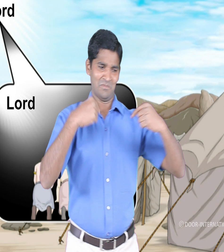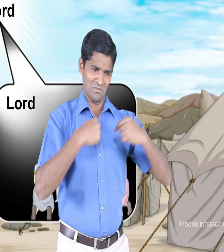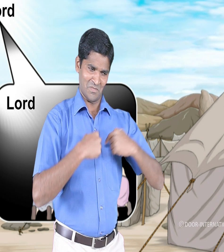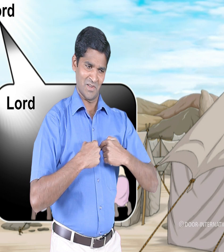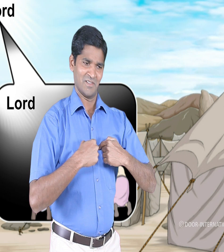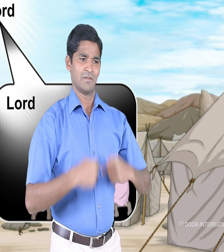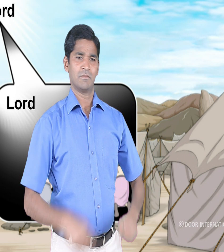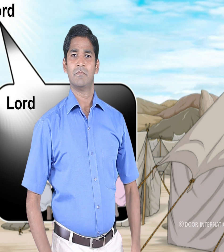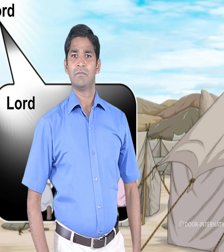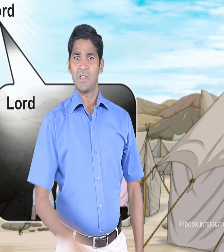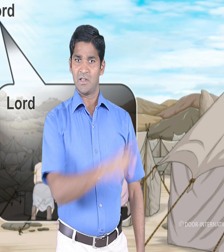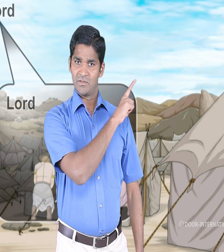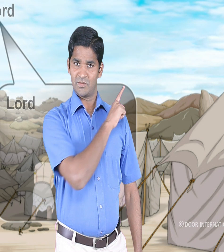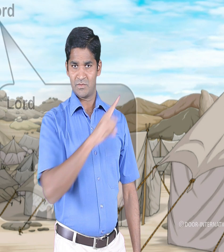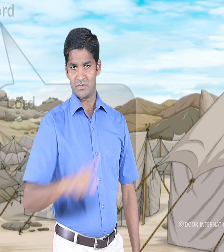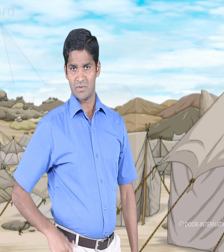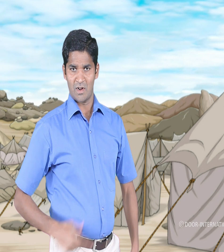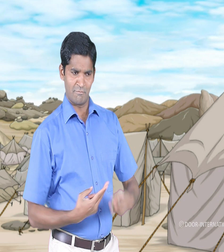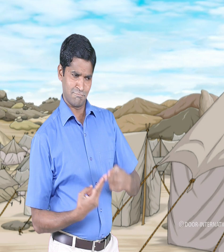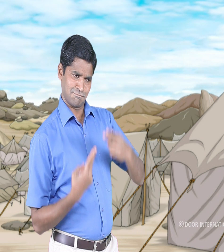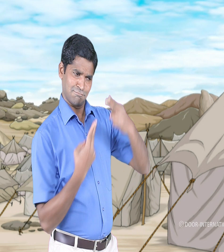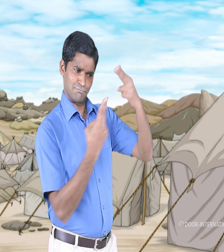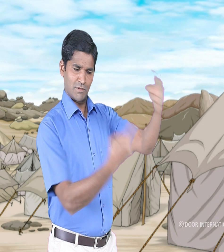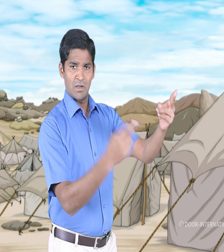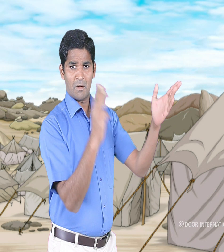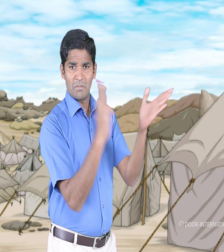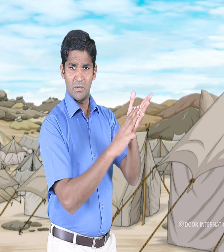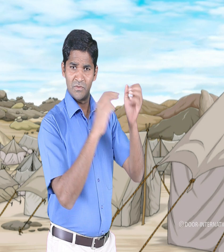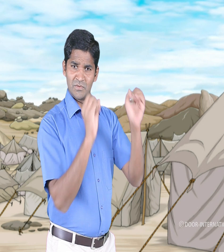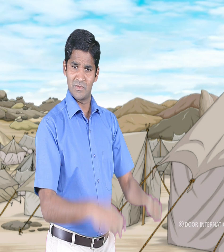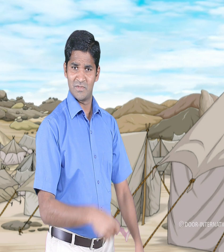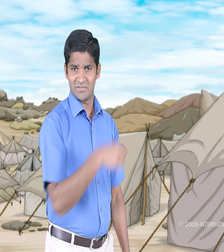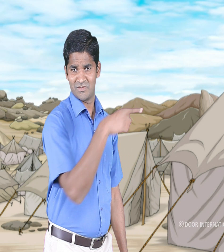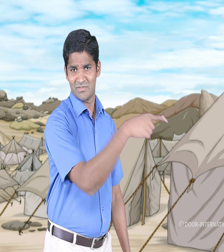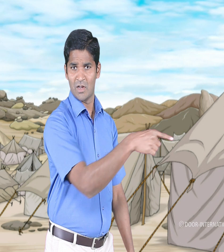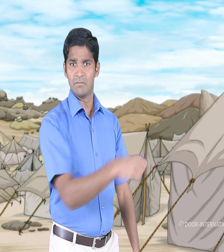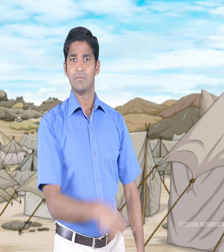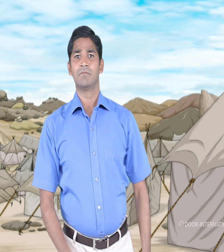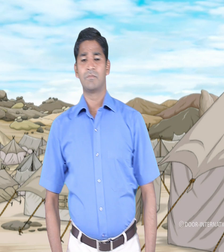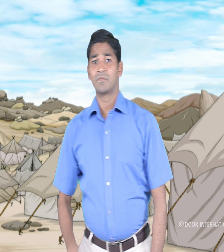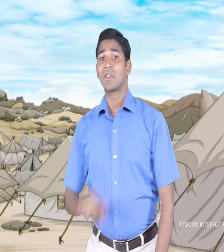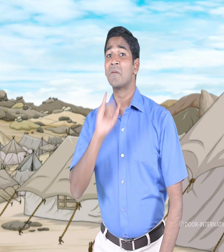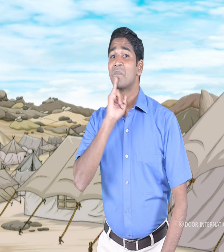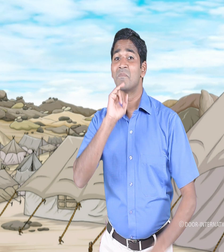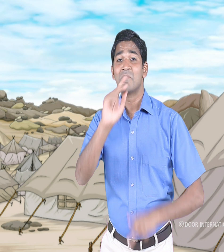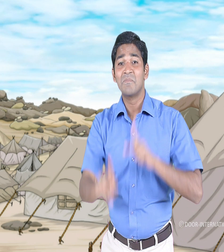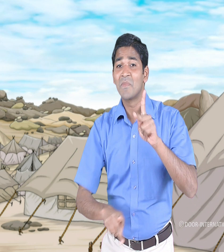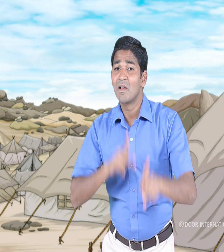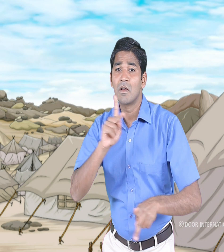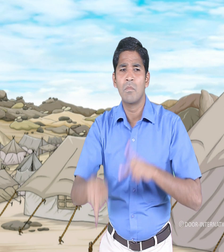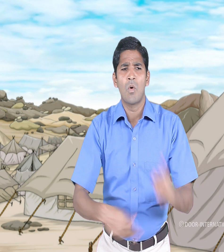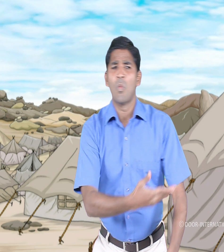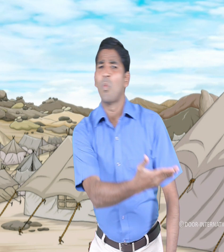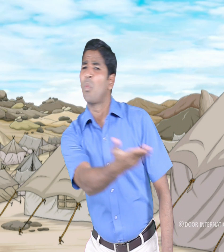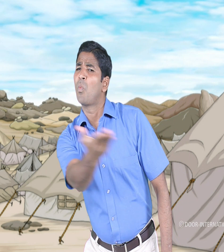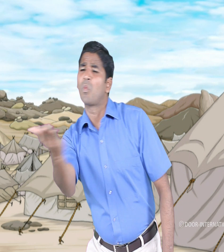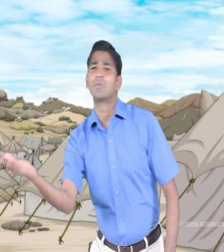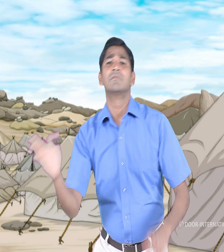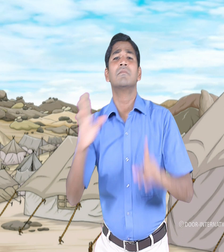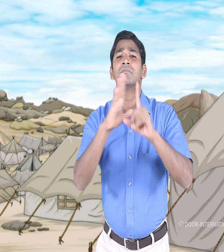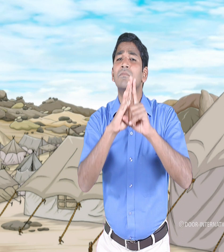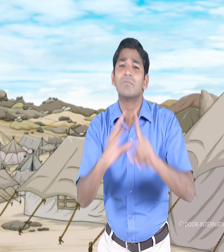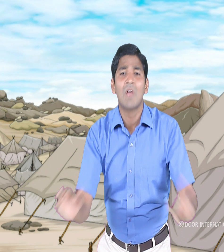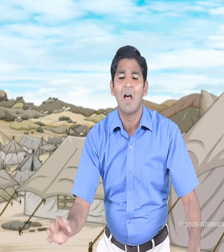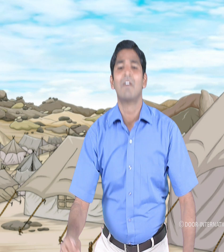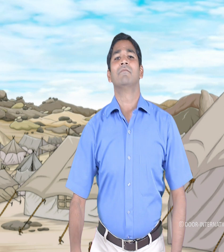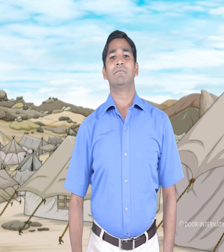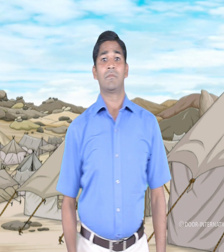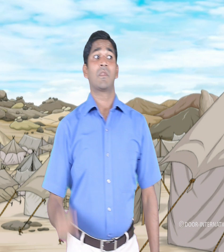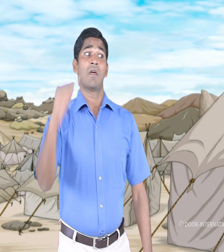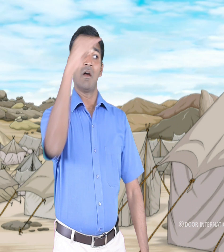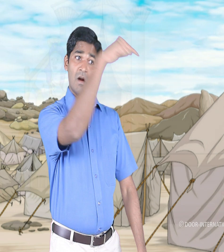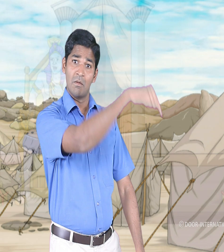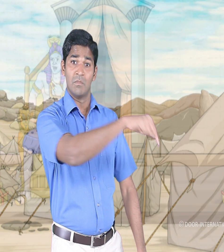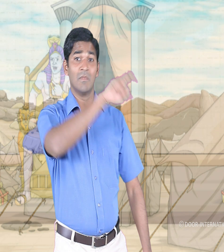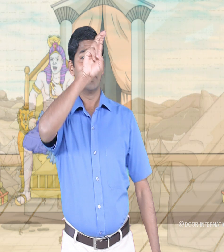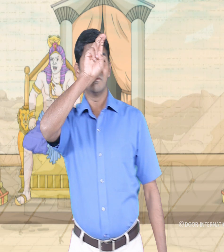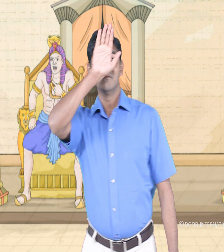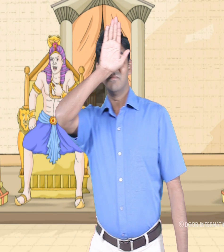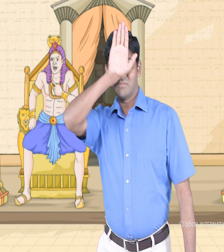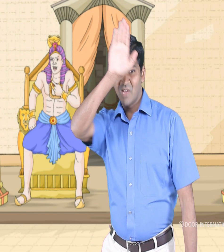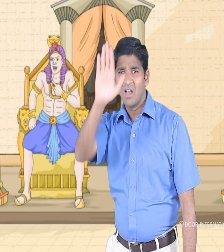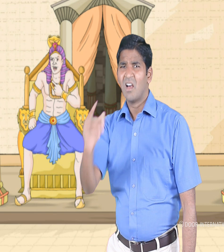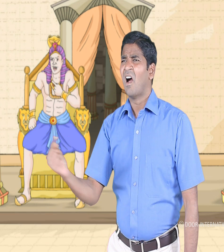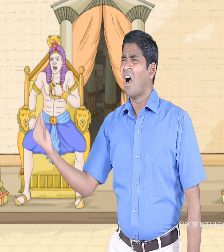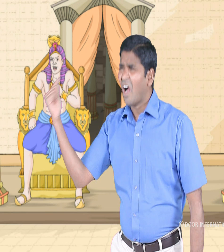So this is what the Israelites did.